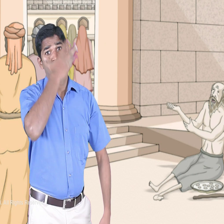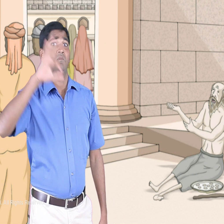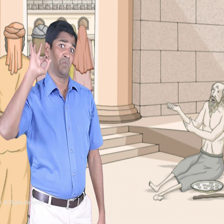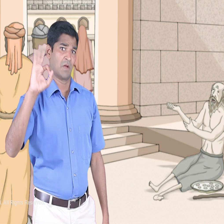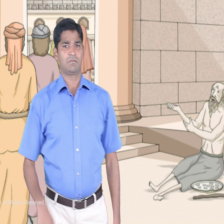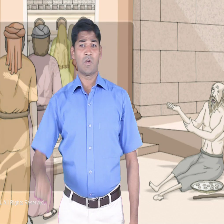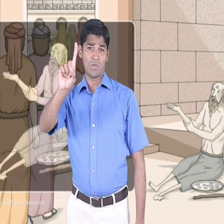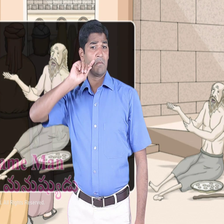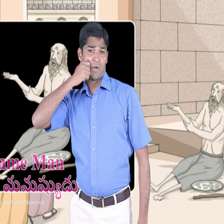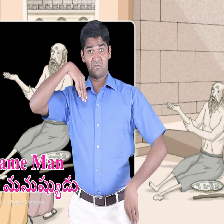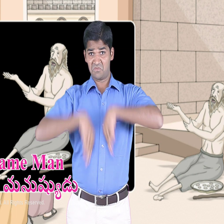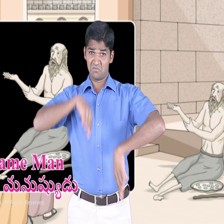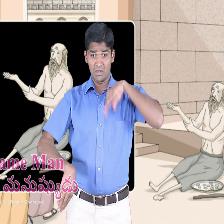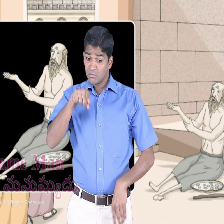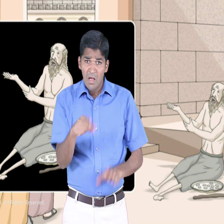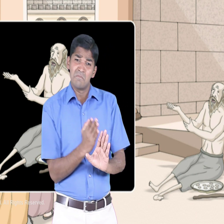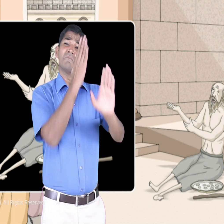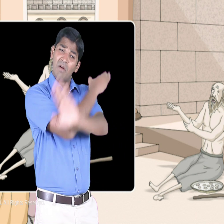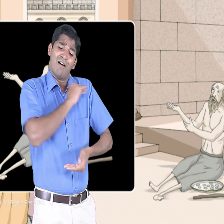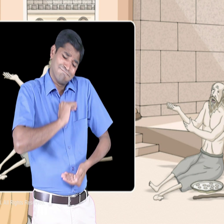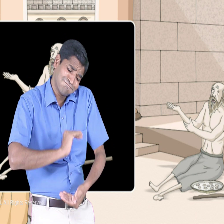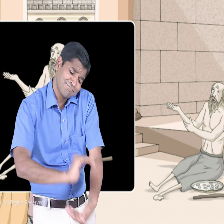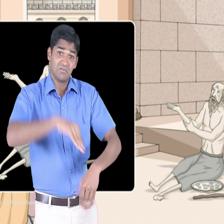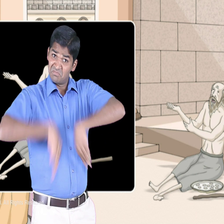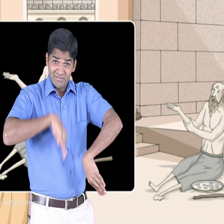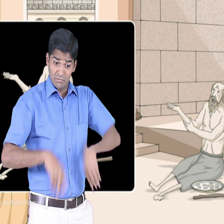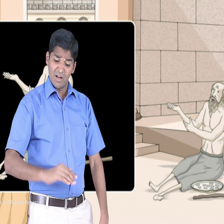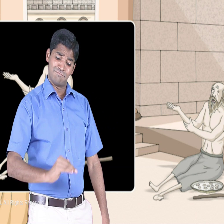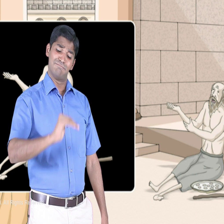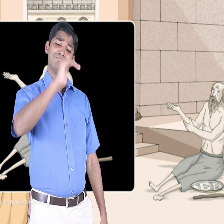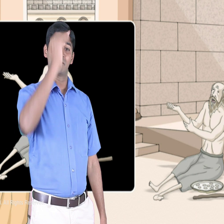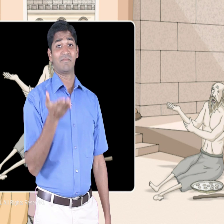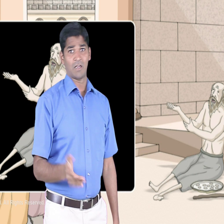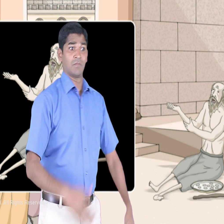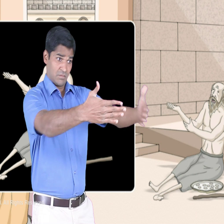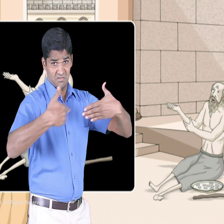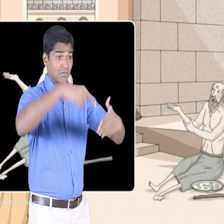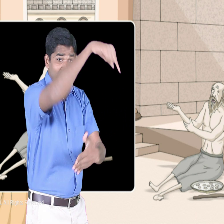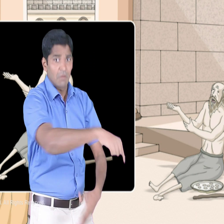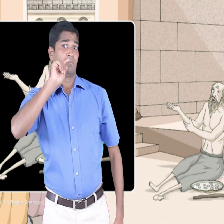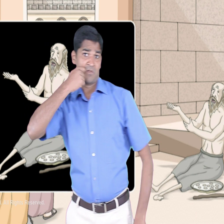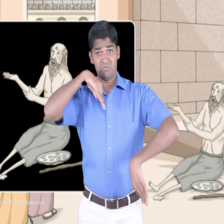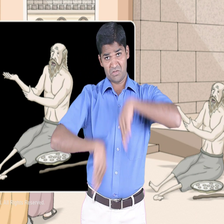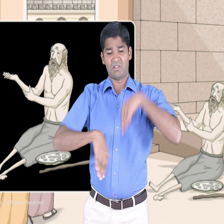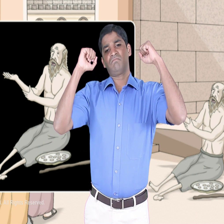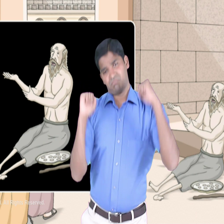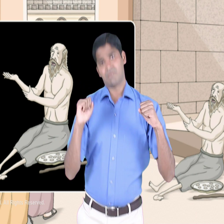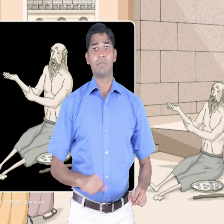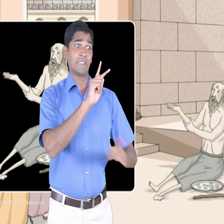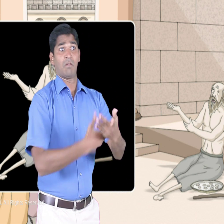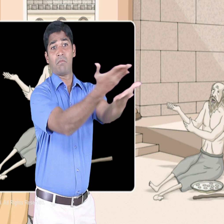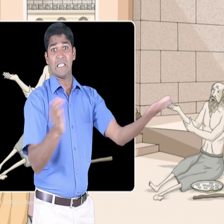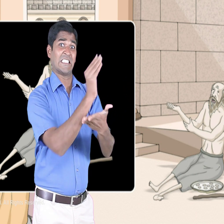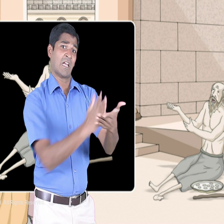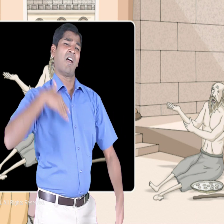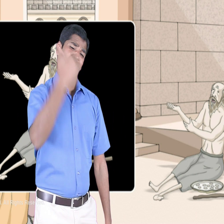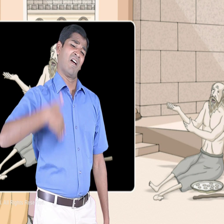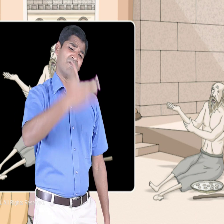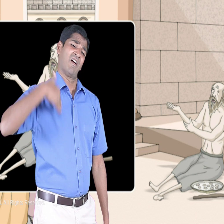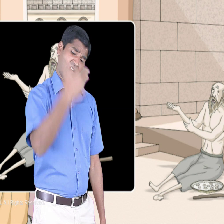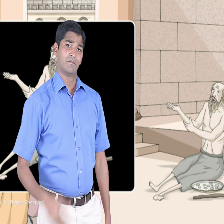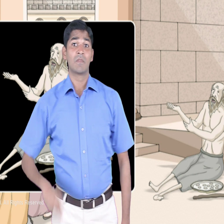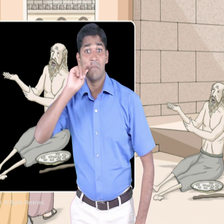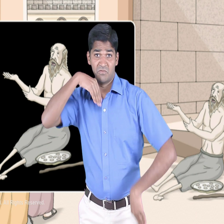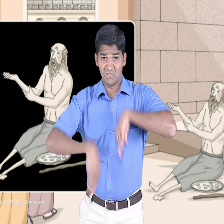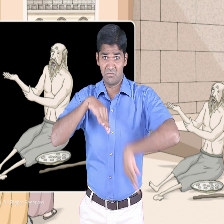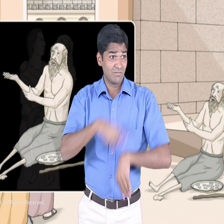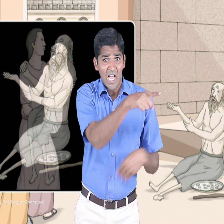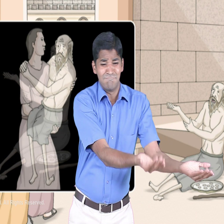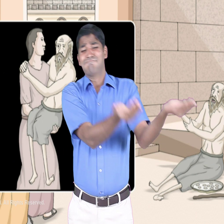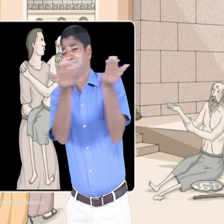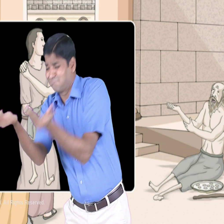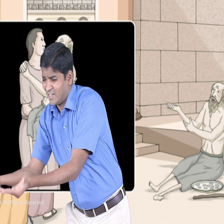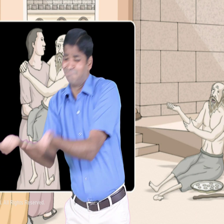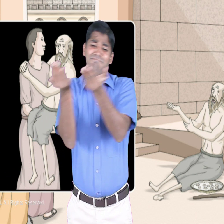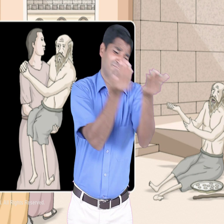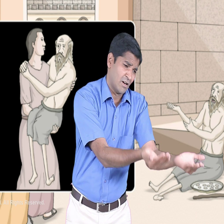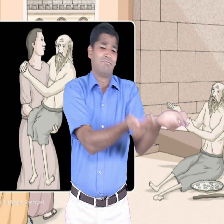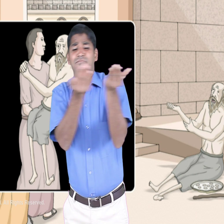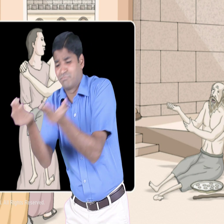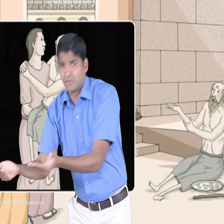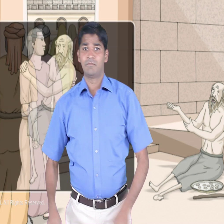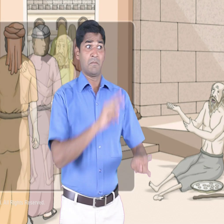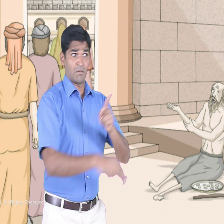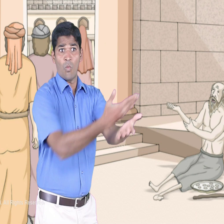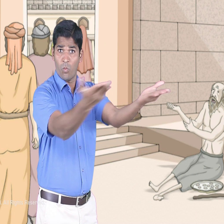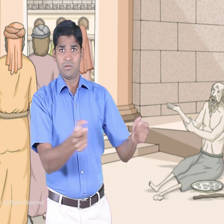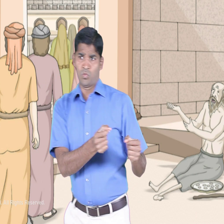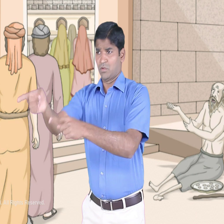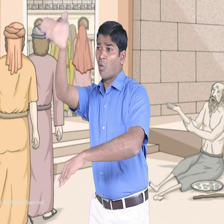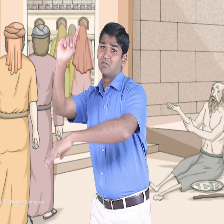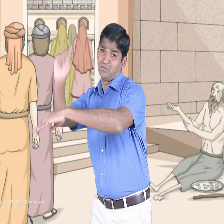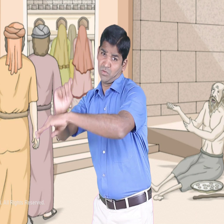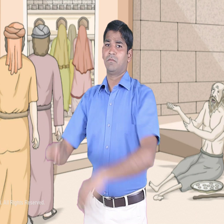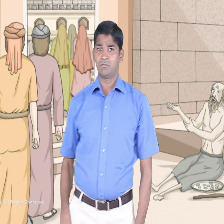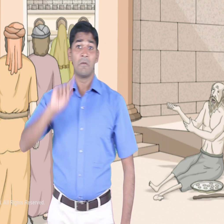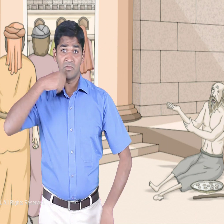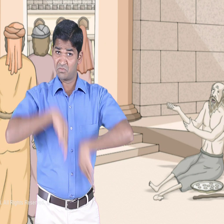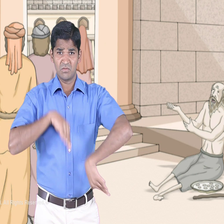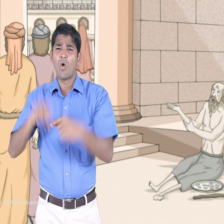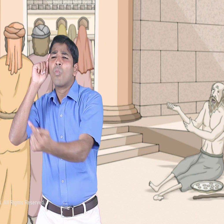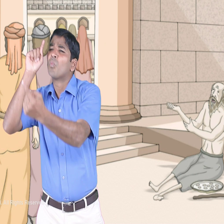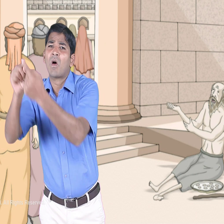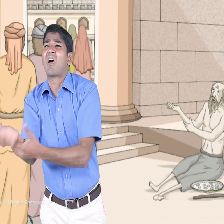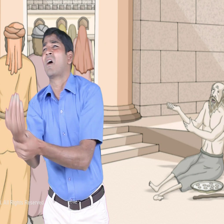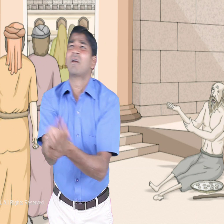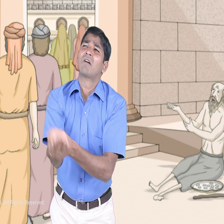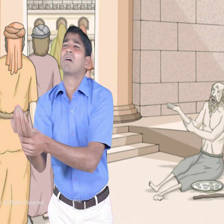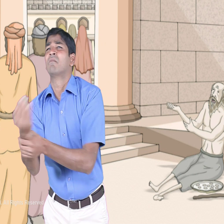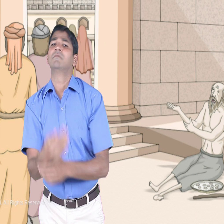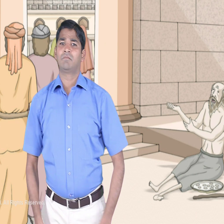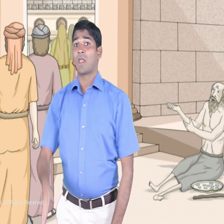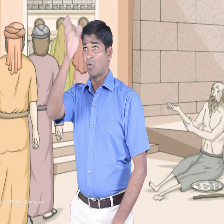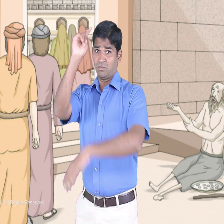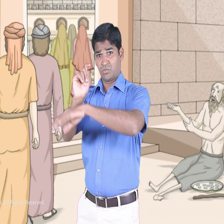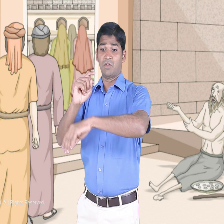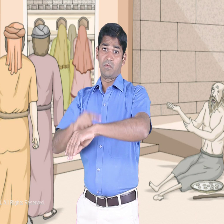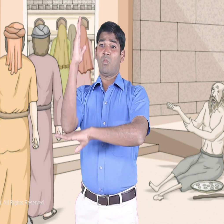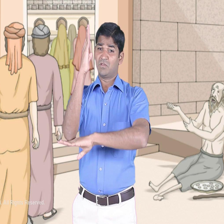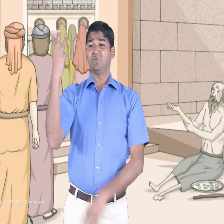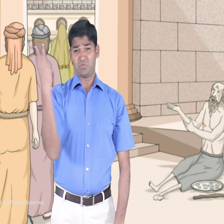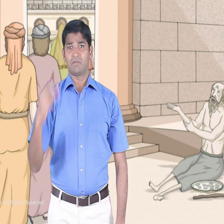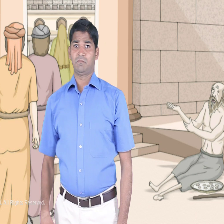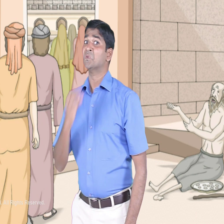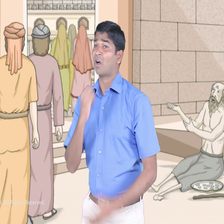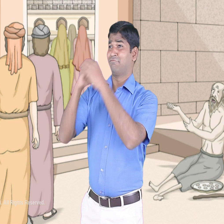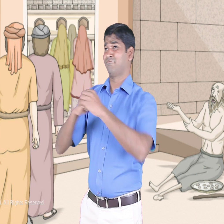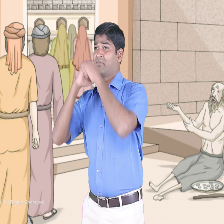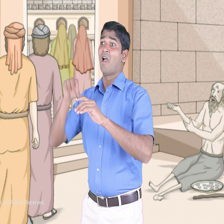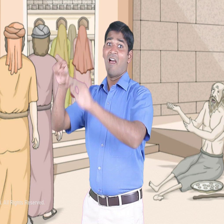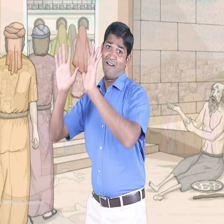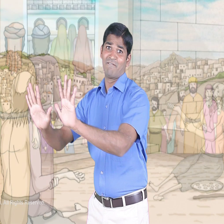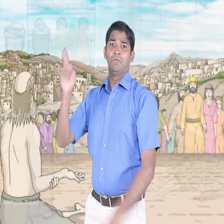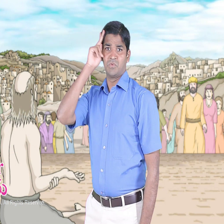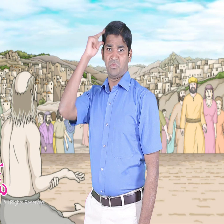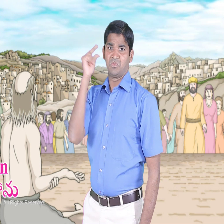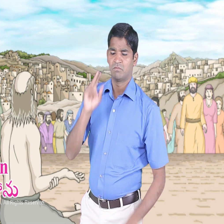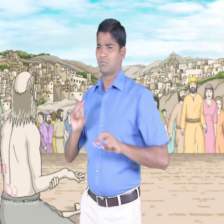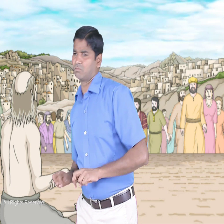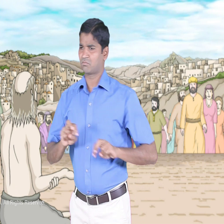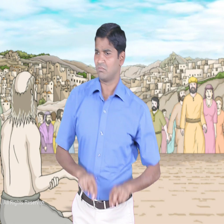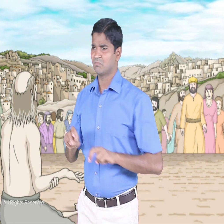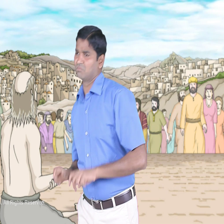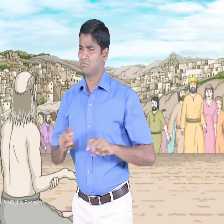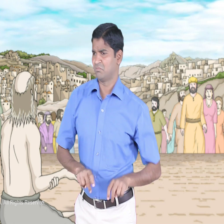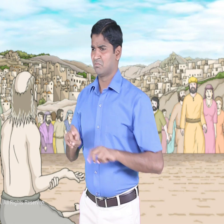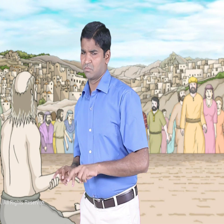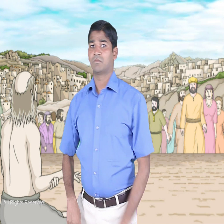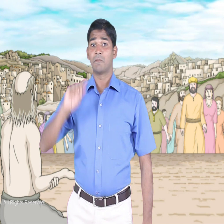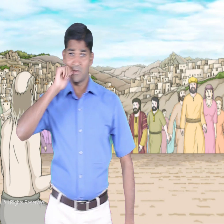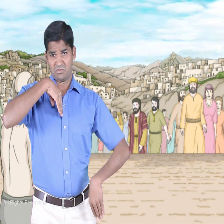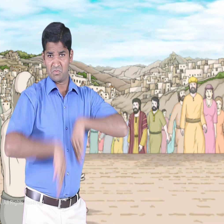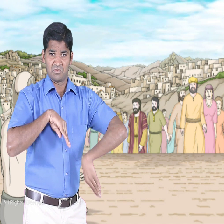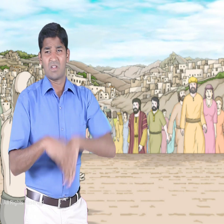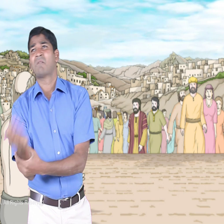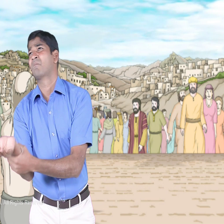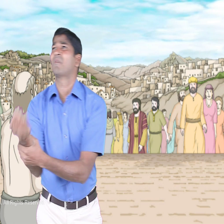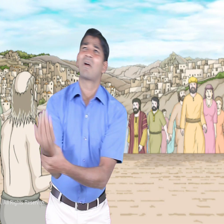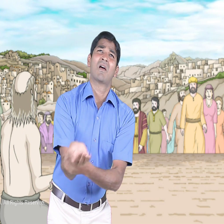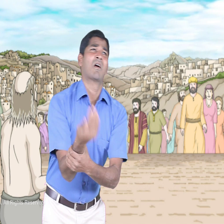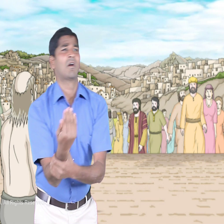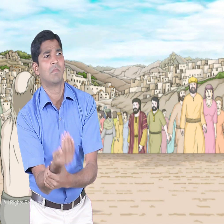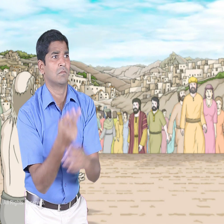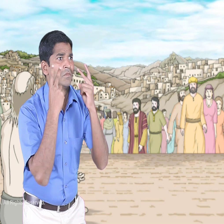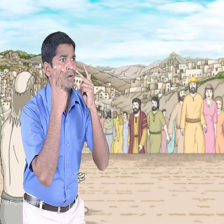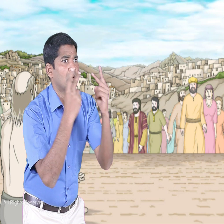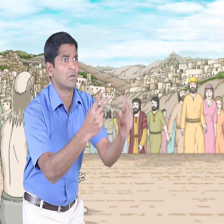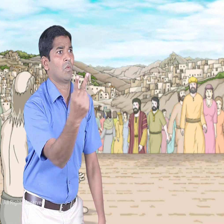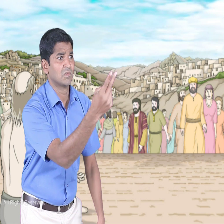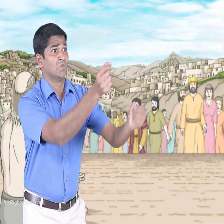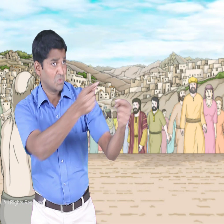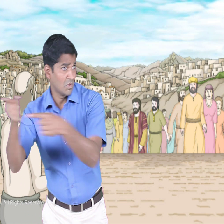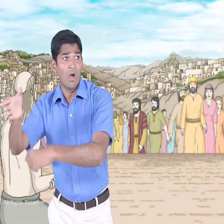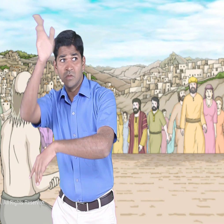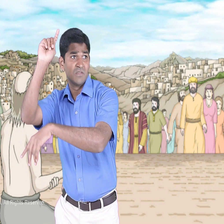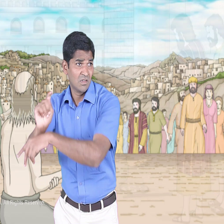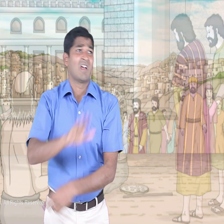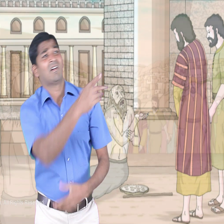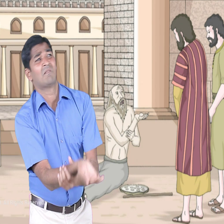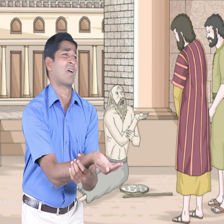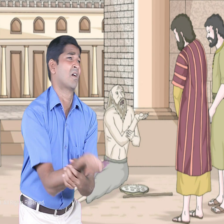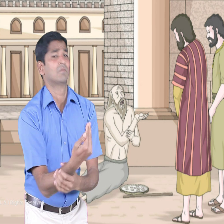And a man who was lame from birth was being carried to the temple gate called Beautiful, where he was put every day to beg from those entering the temple courts.